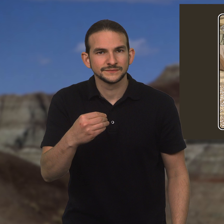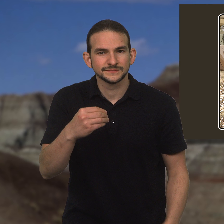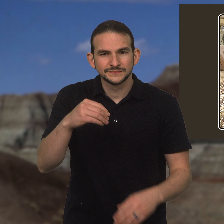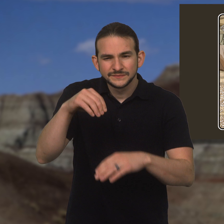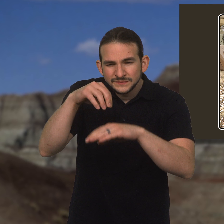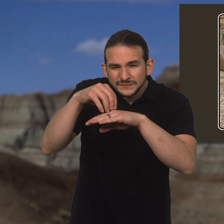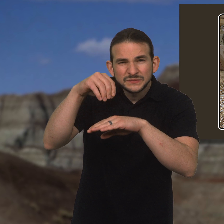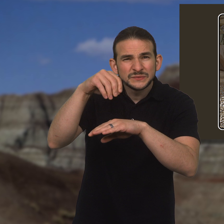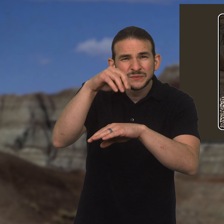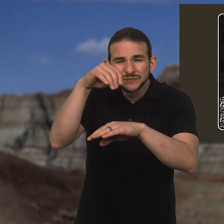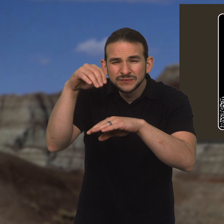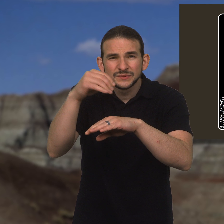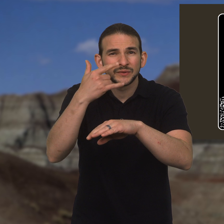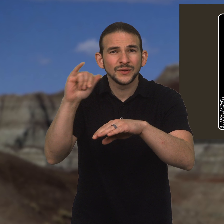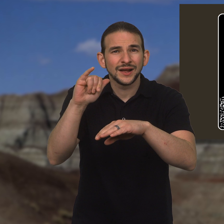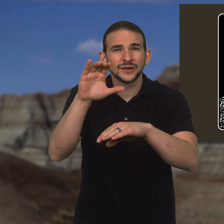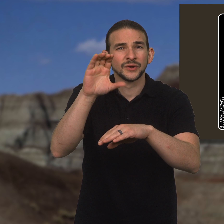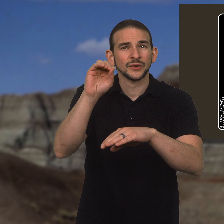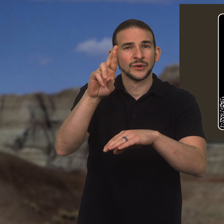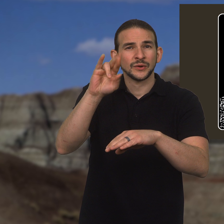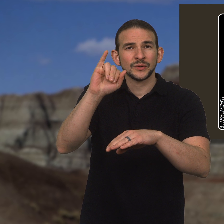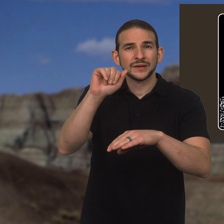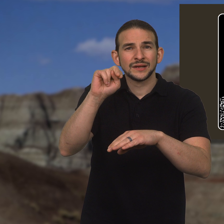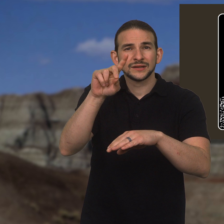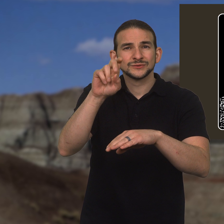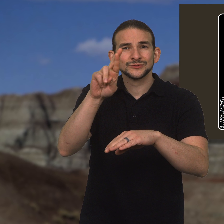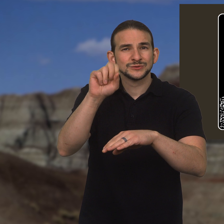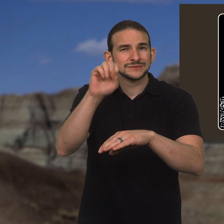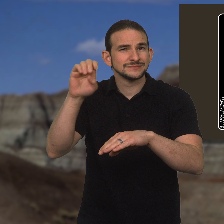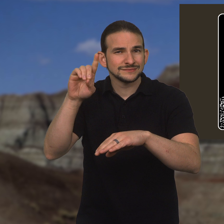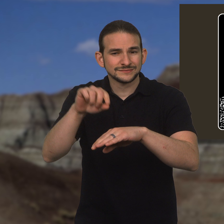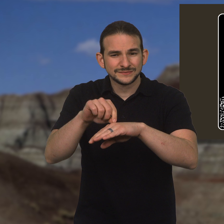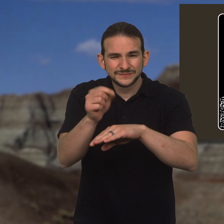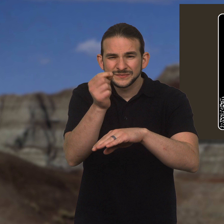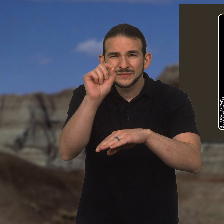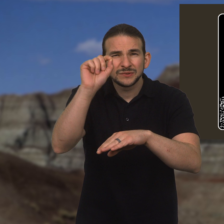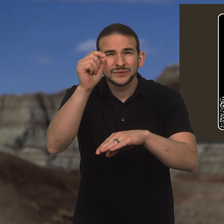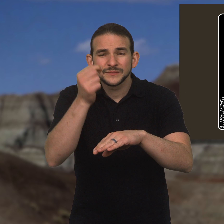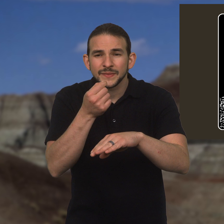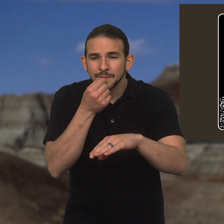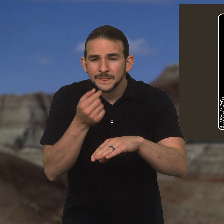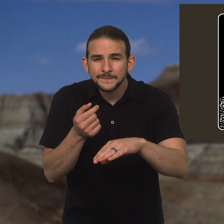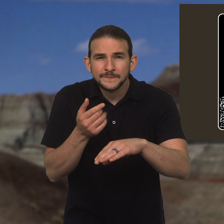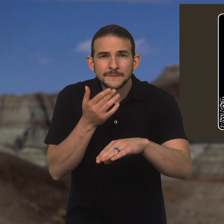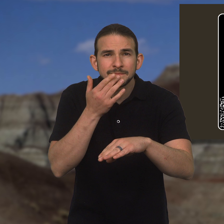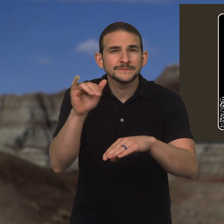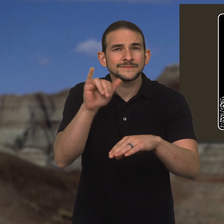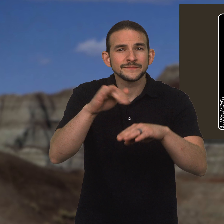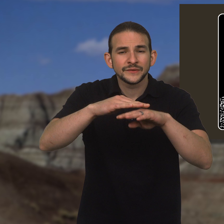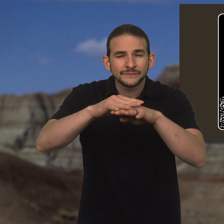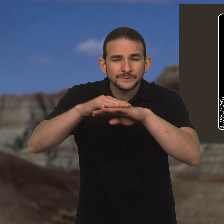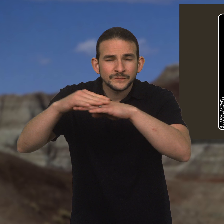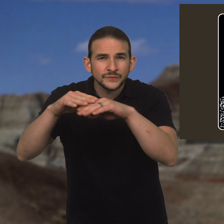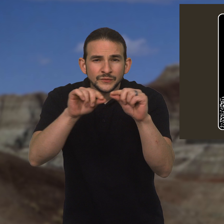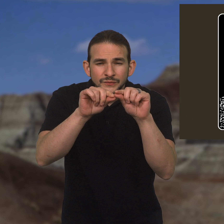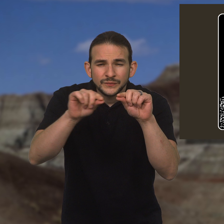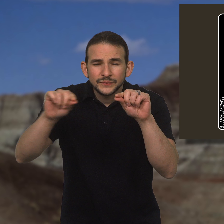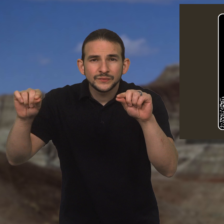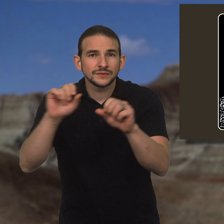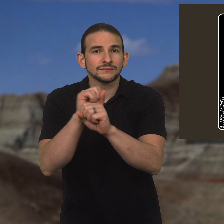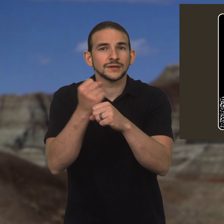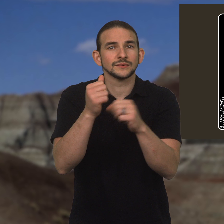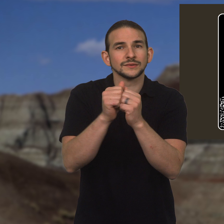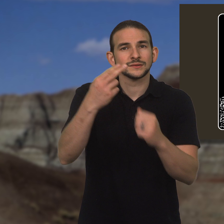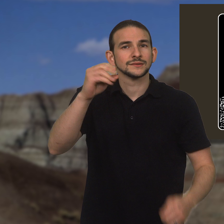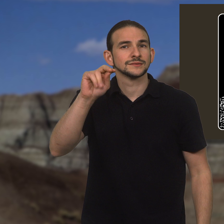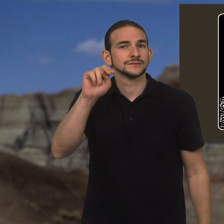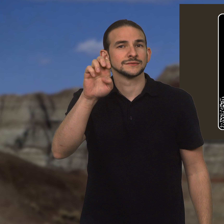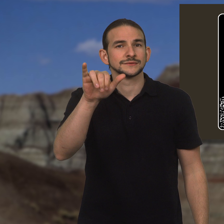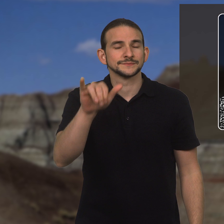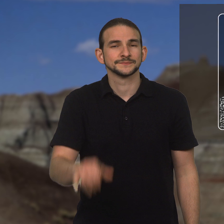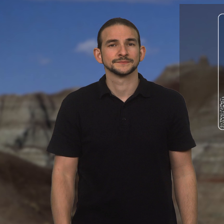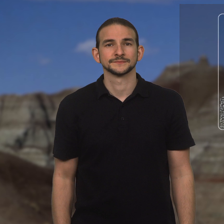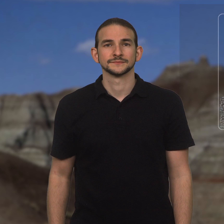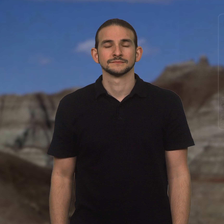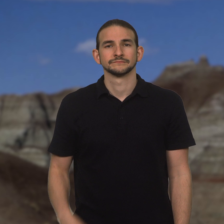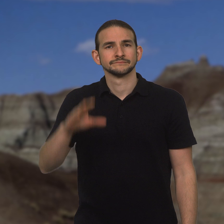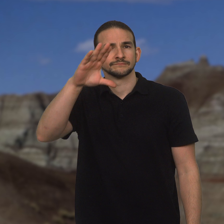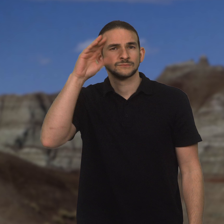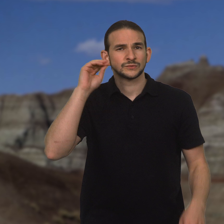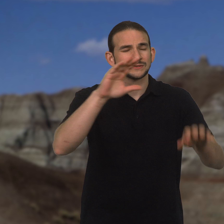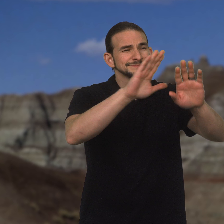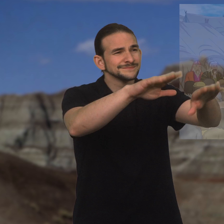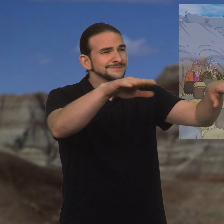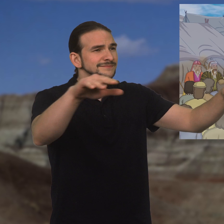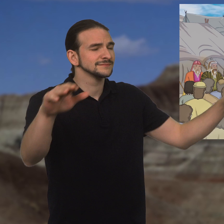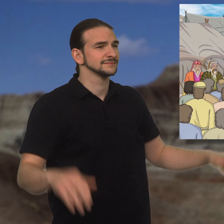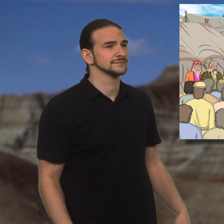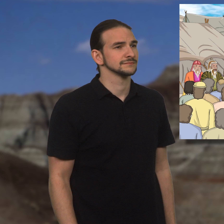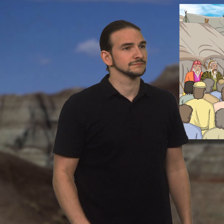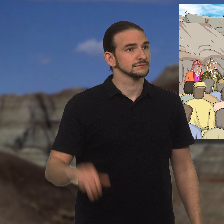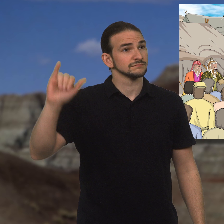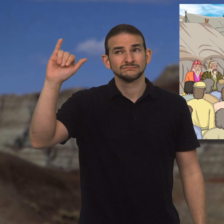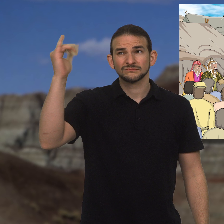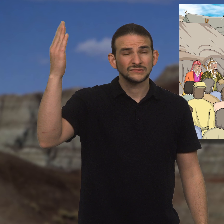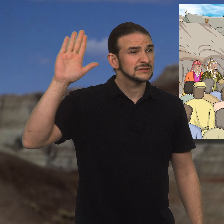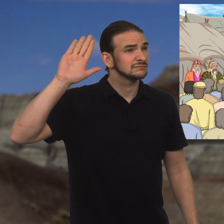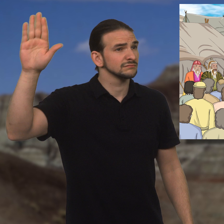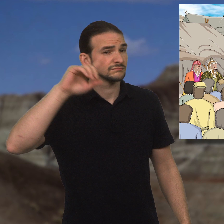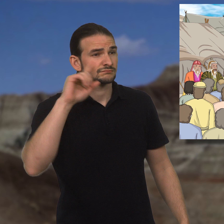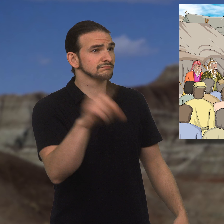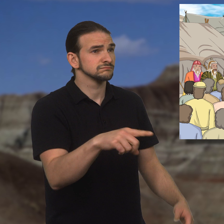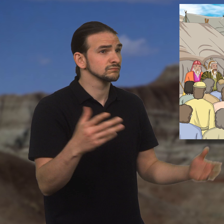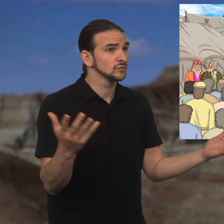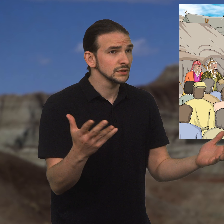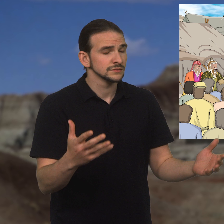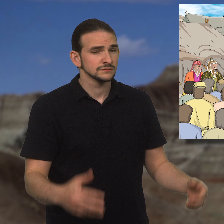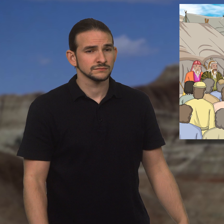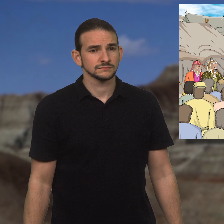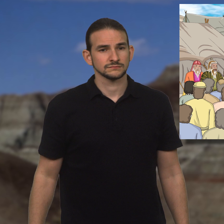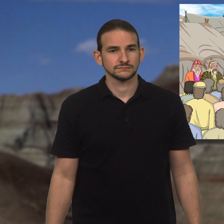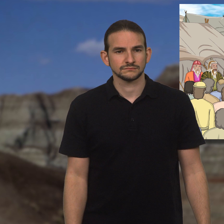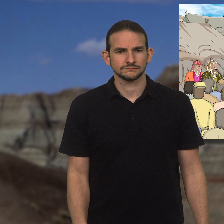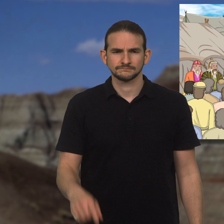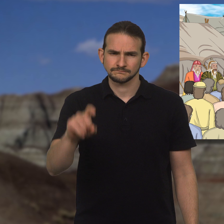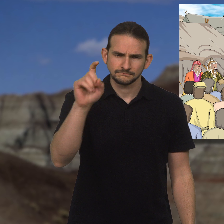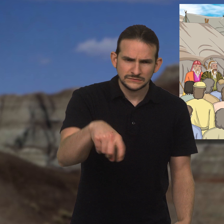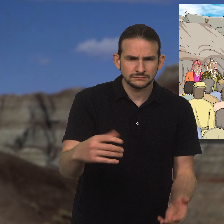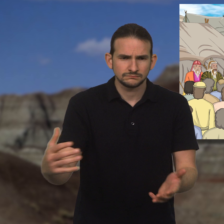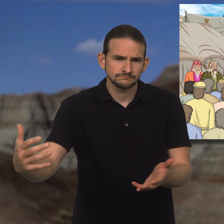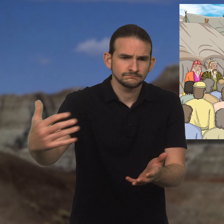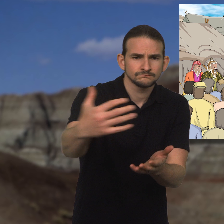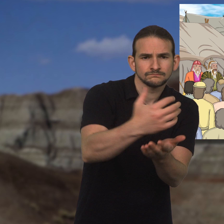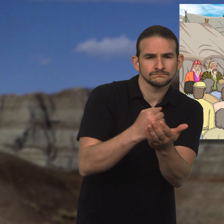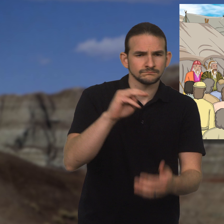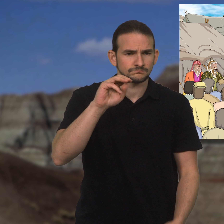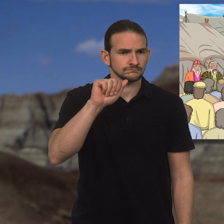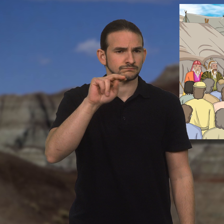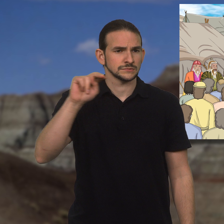It was white like coriander seed and tasted like wafers made with honey.